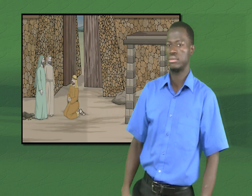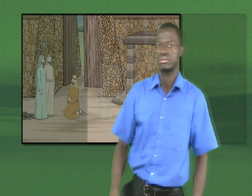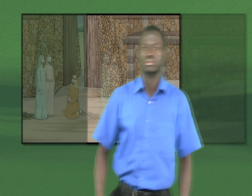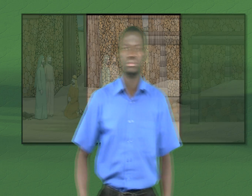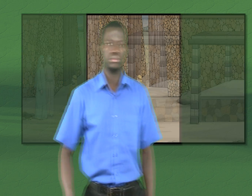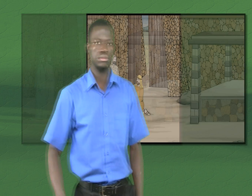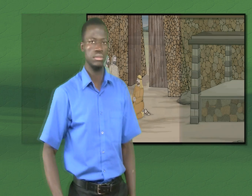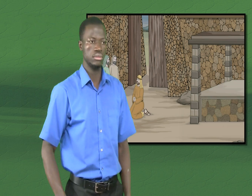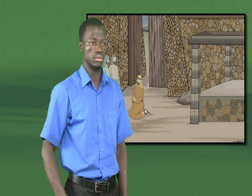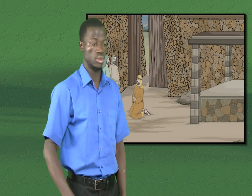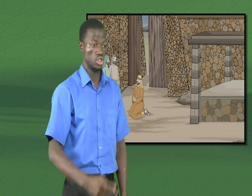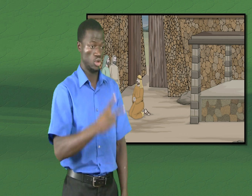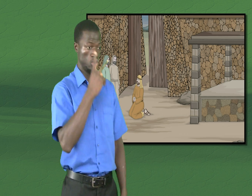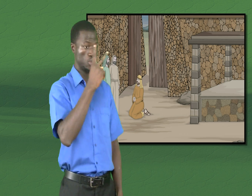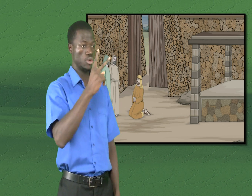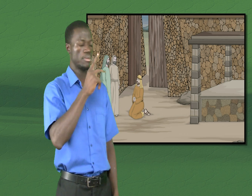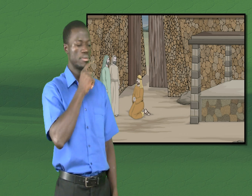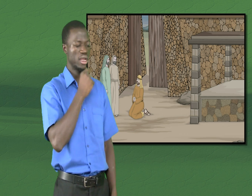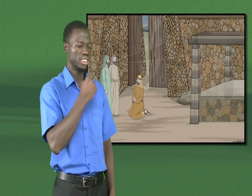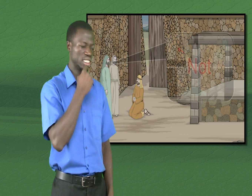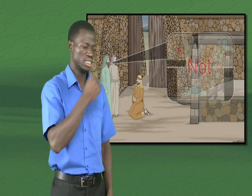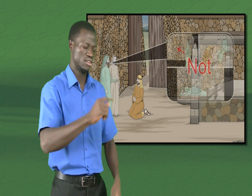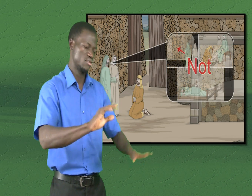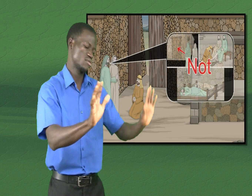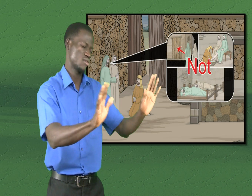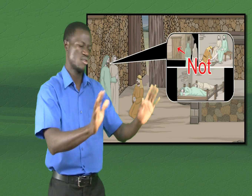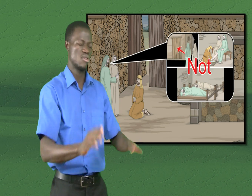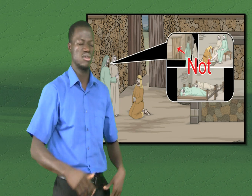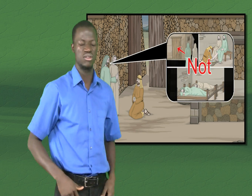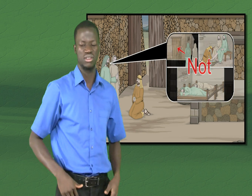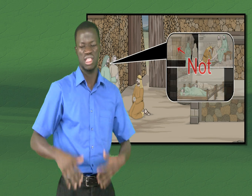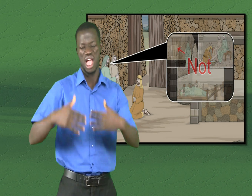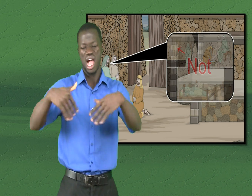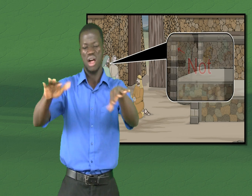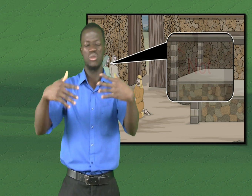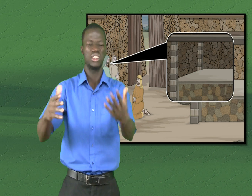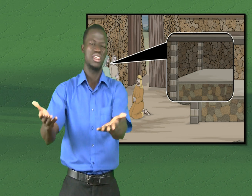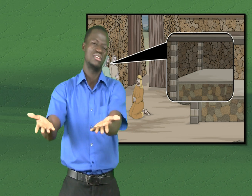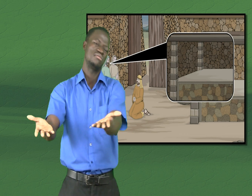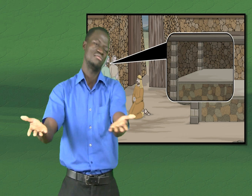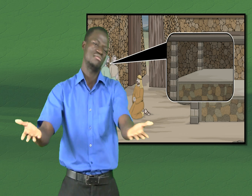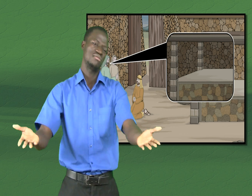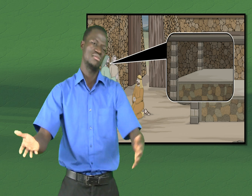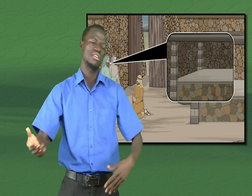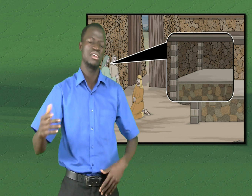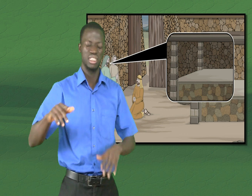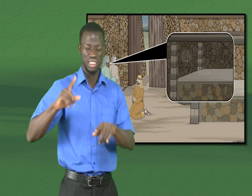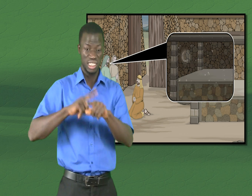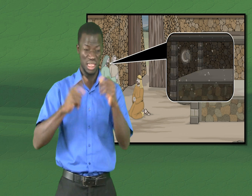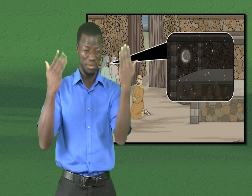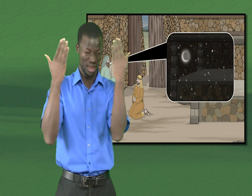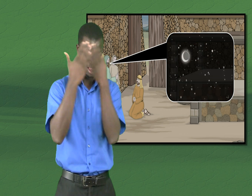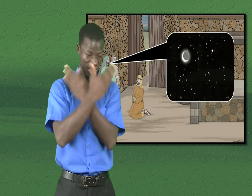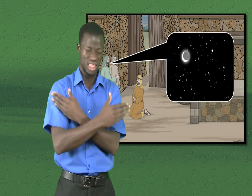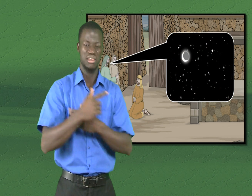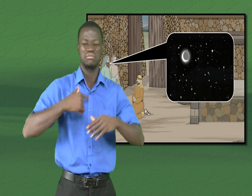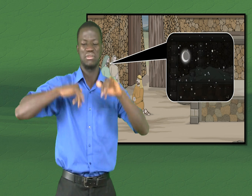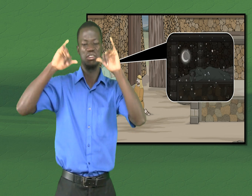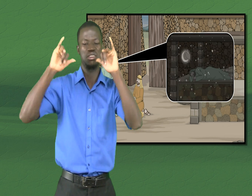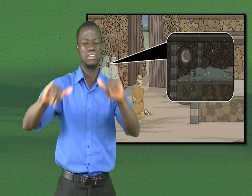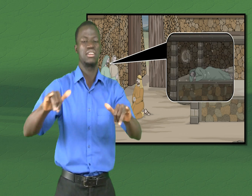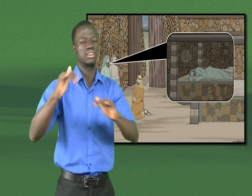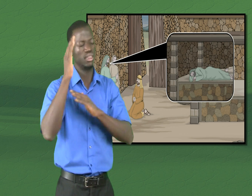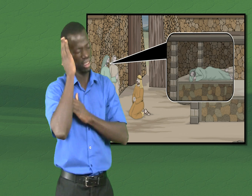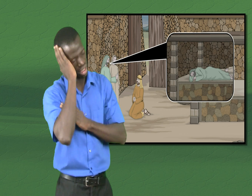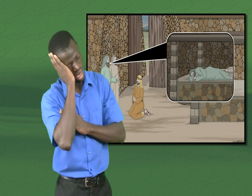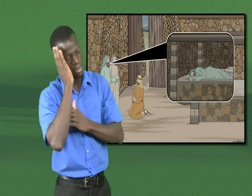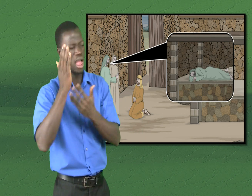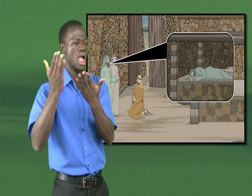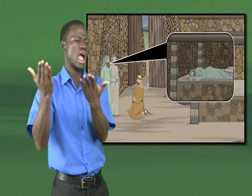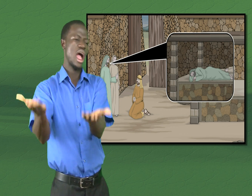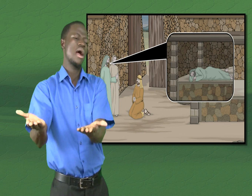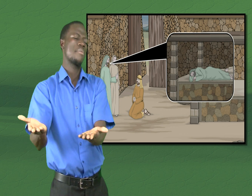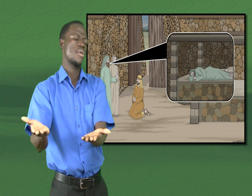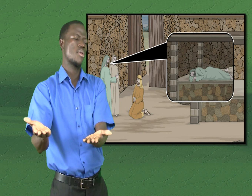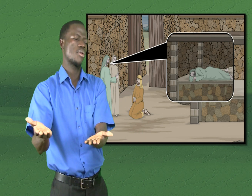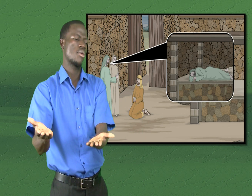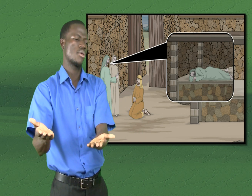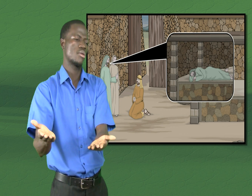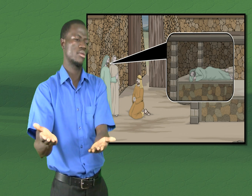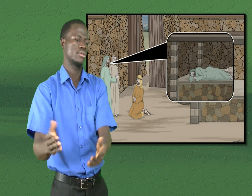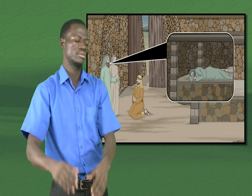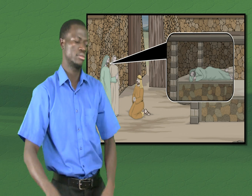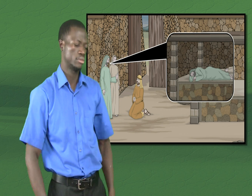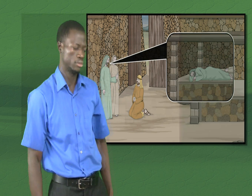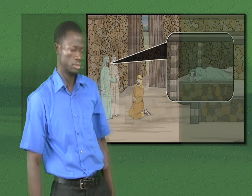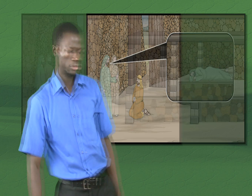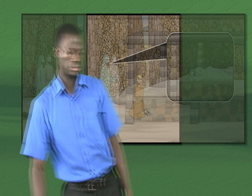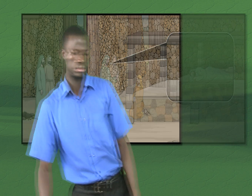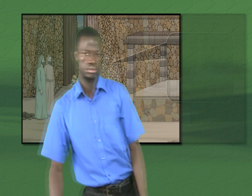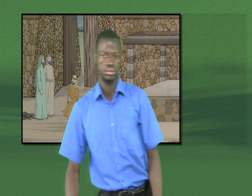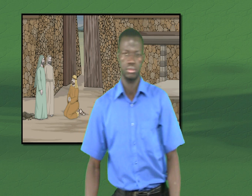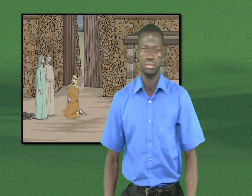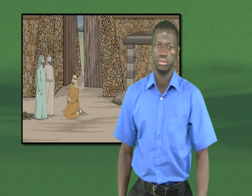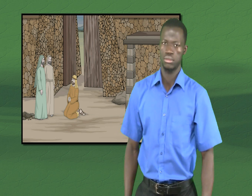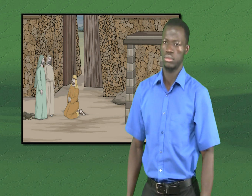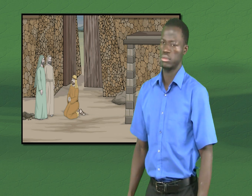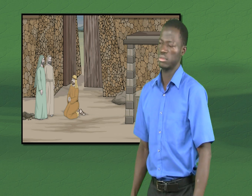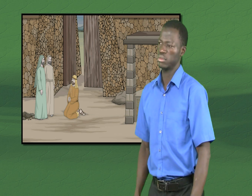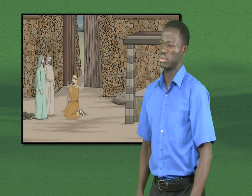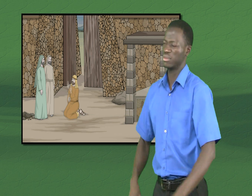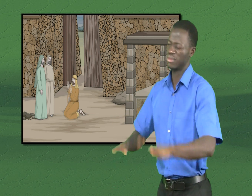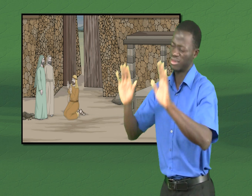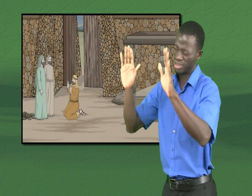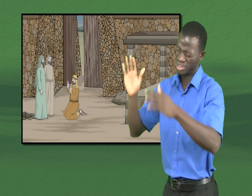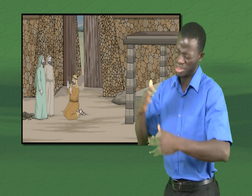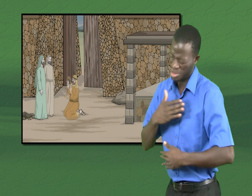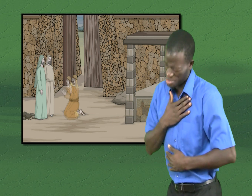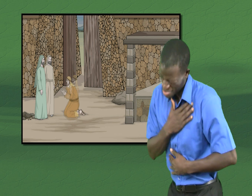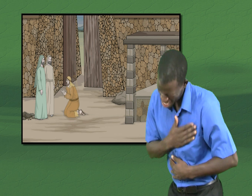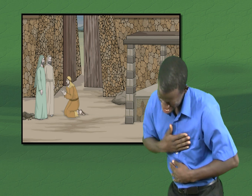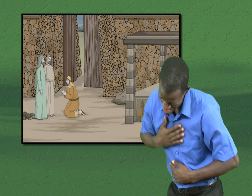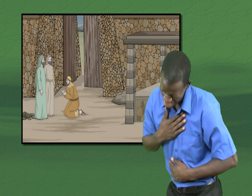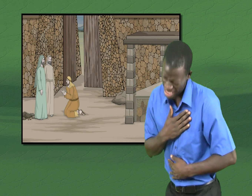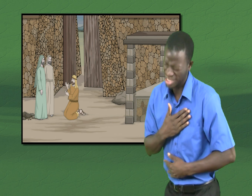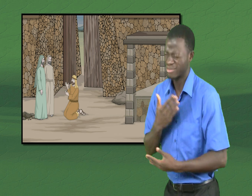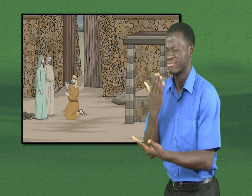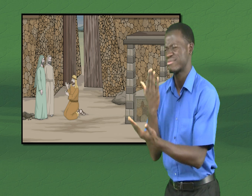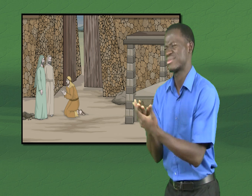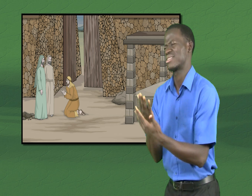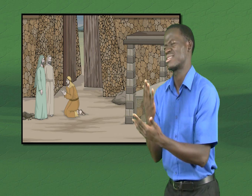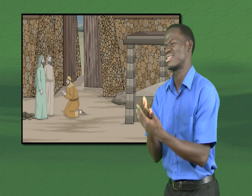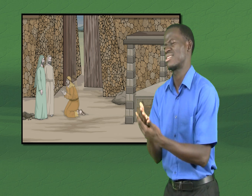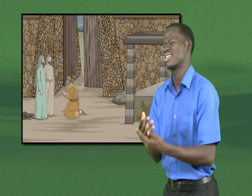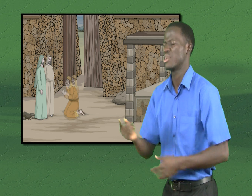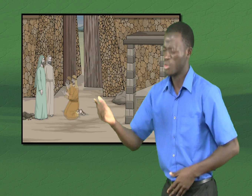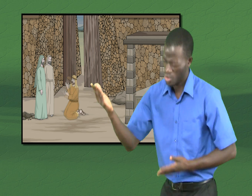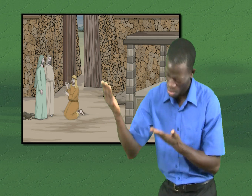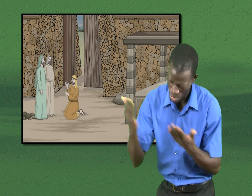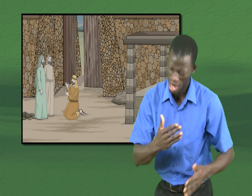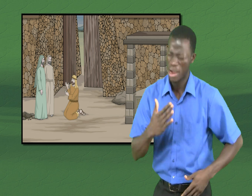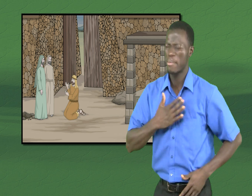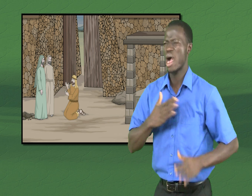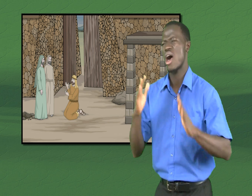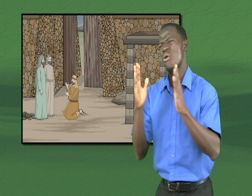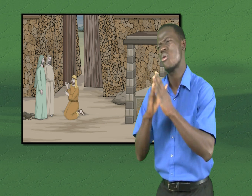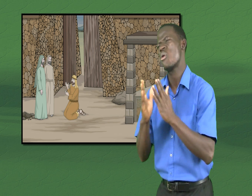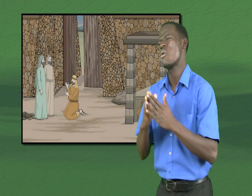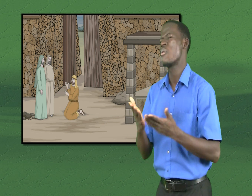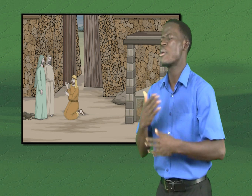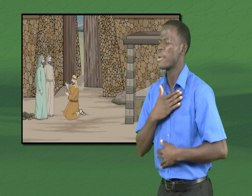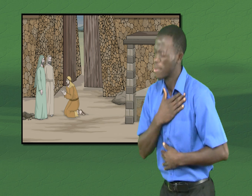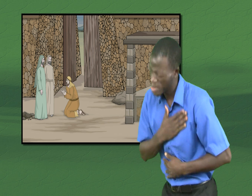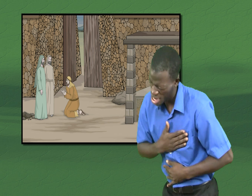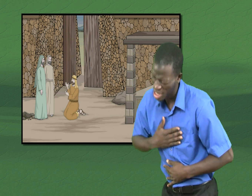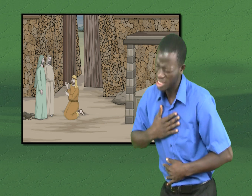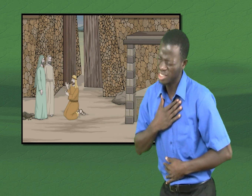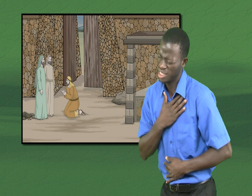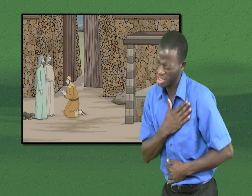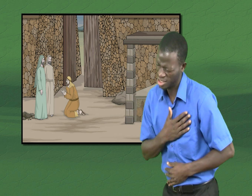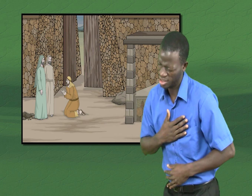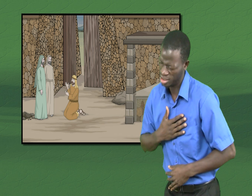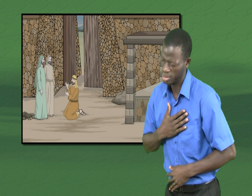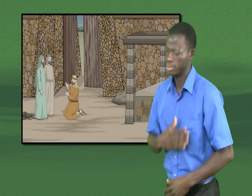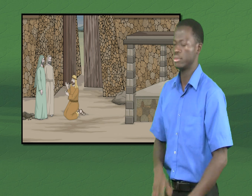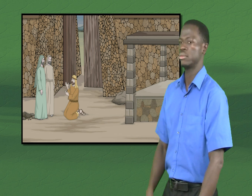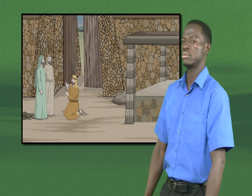“No,” they answered, “we will spend the night in the square.”